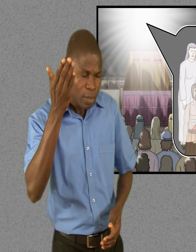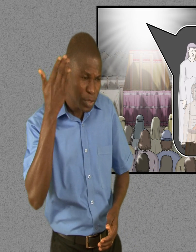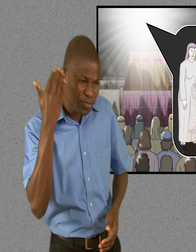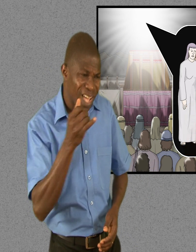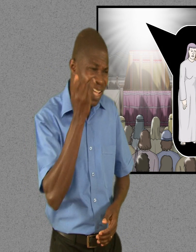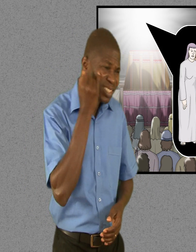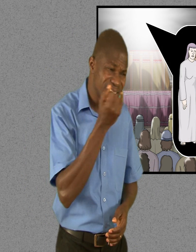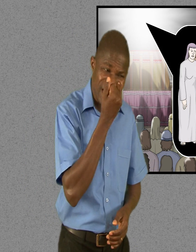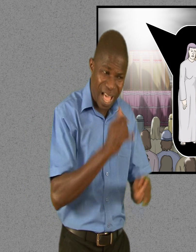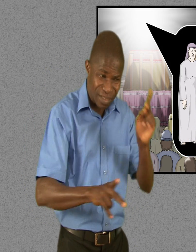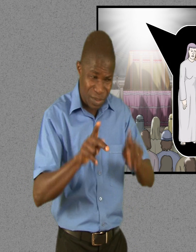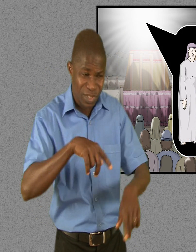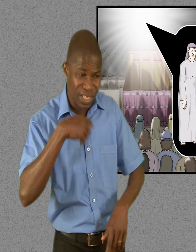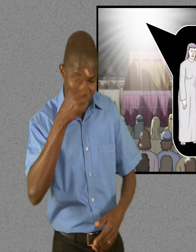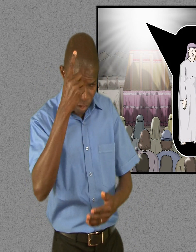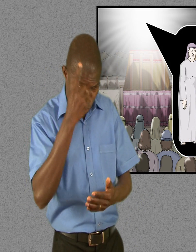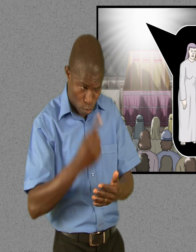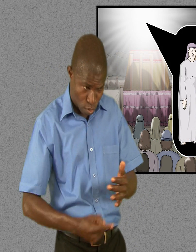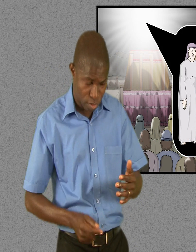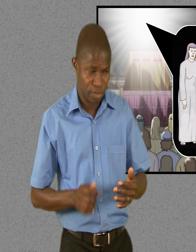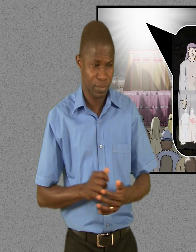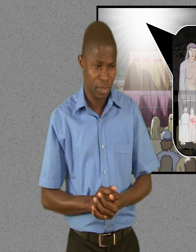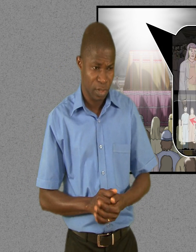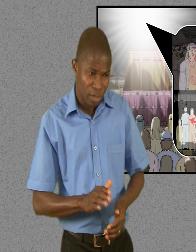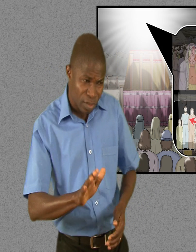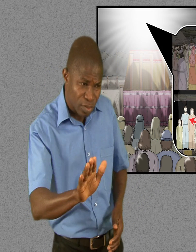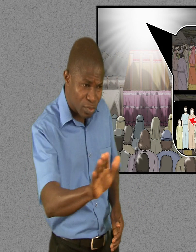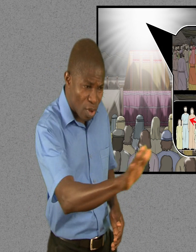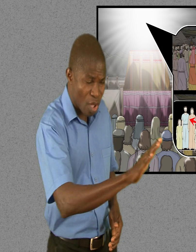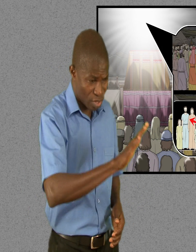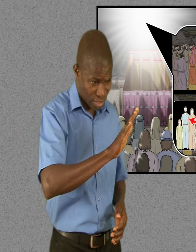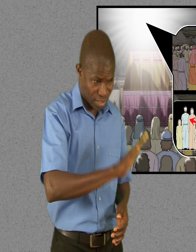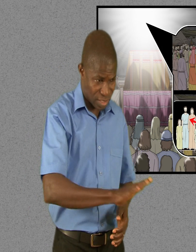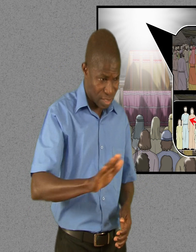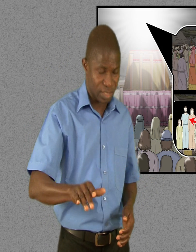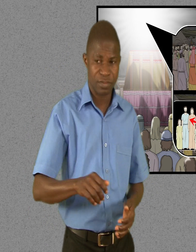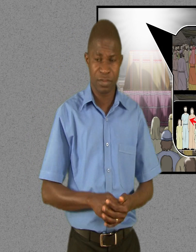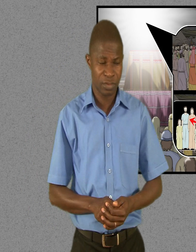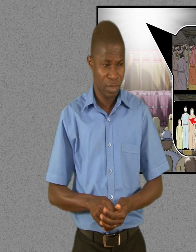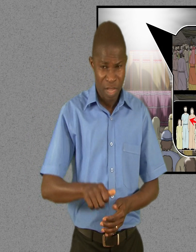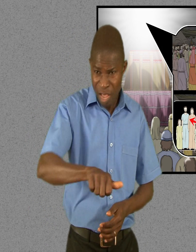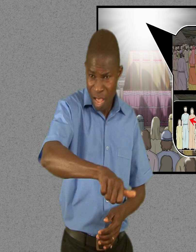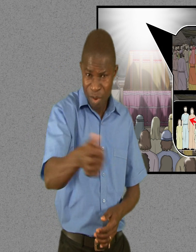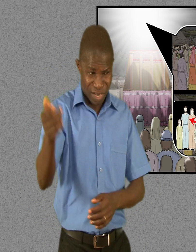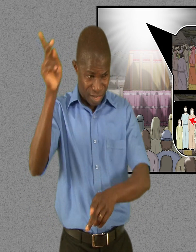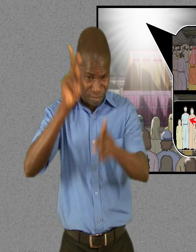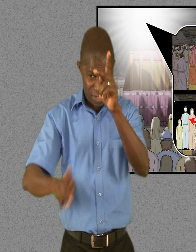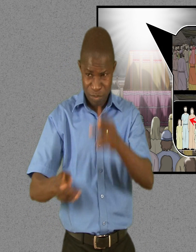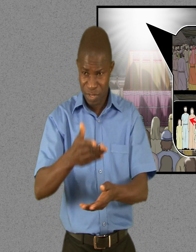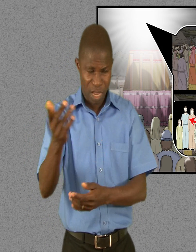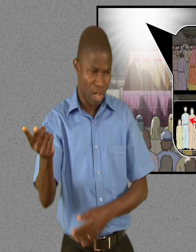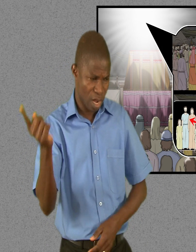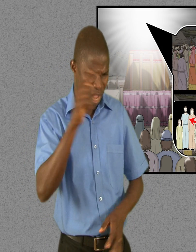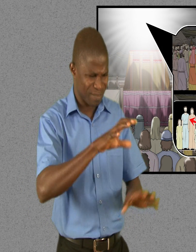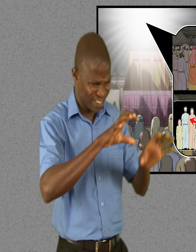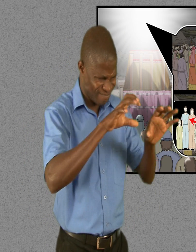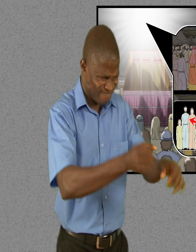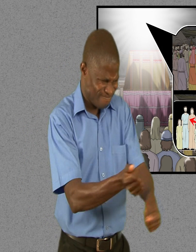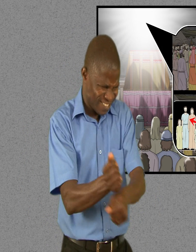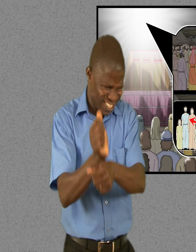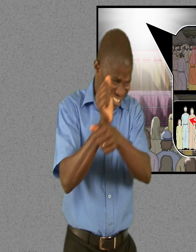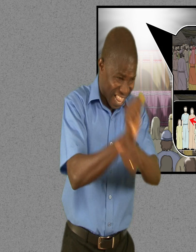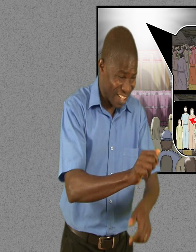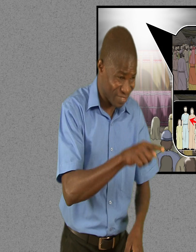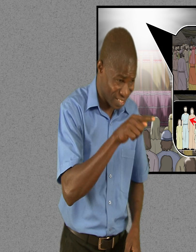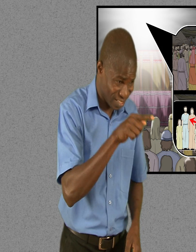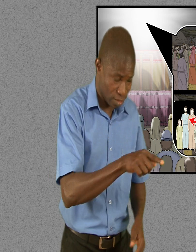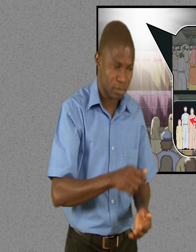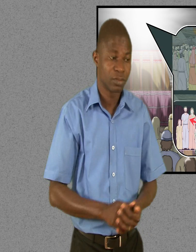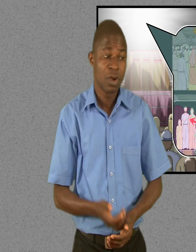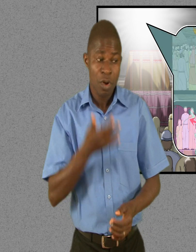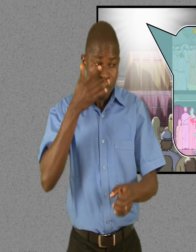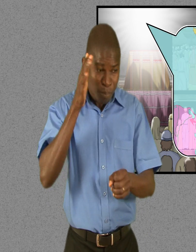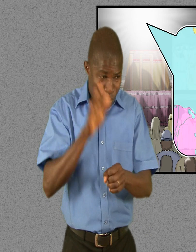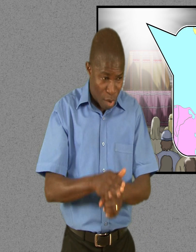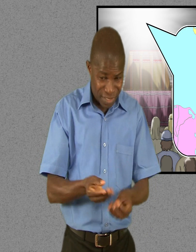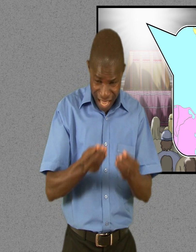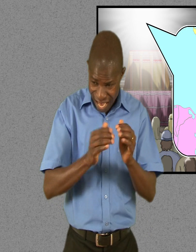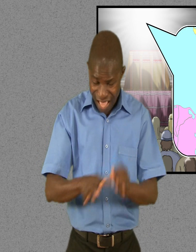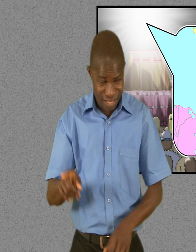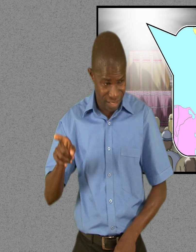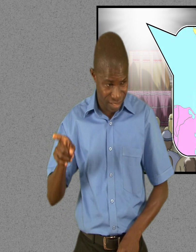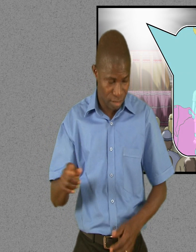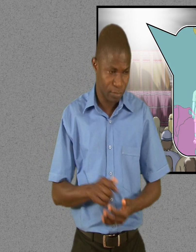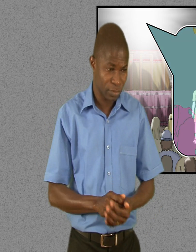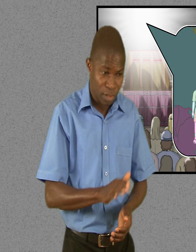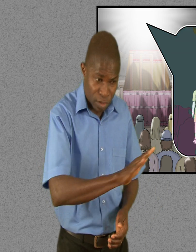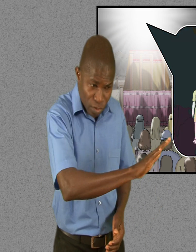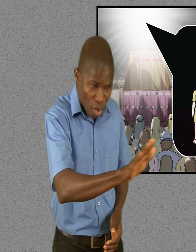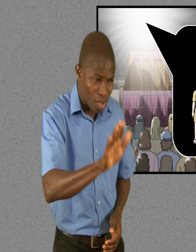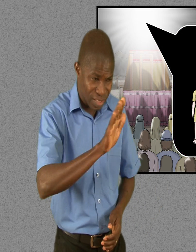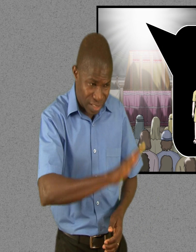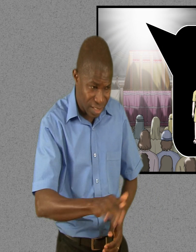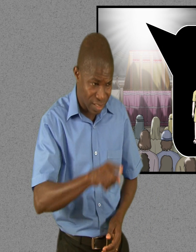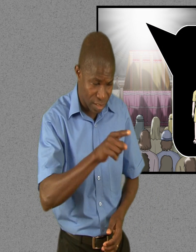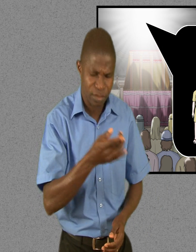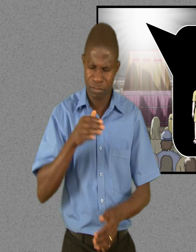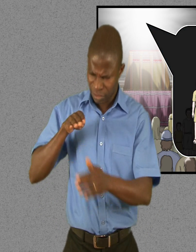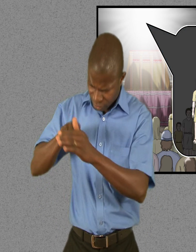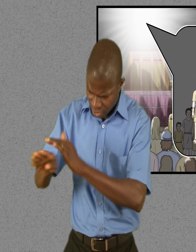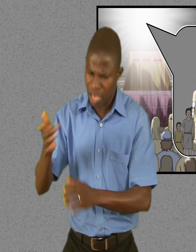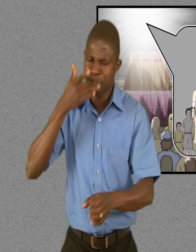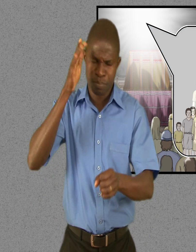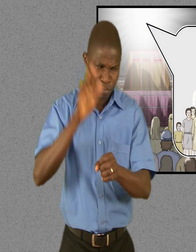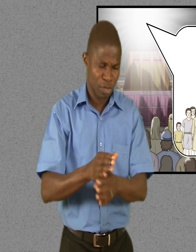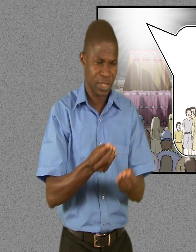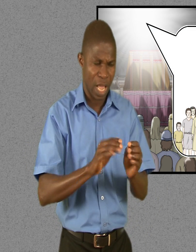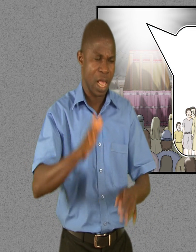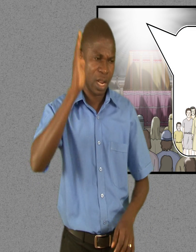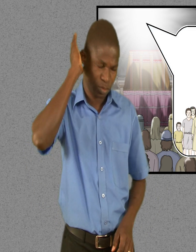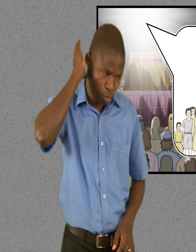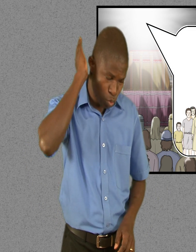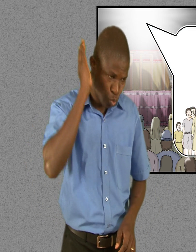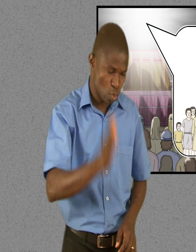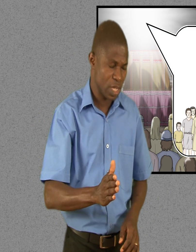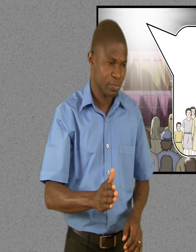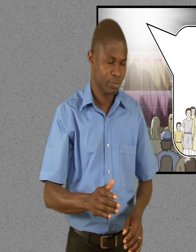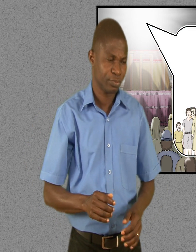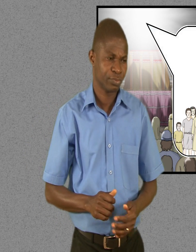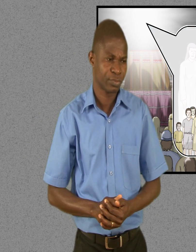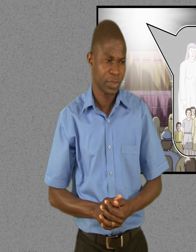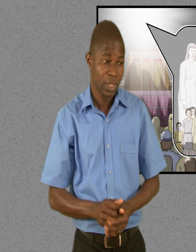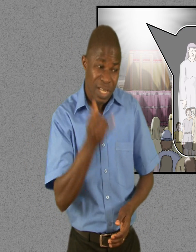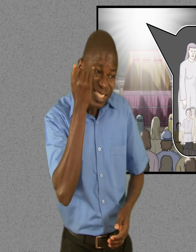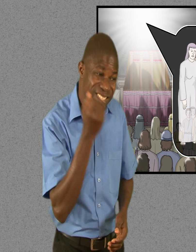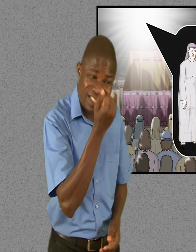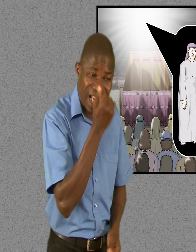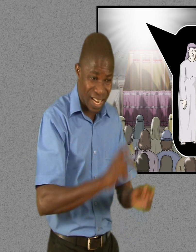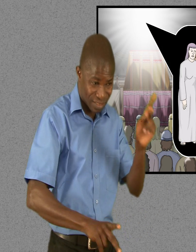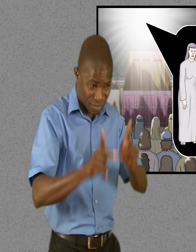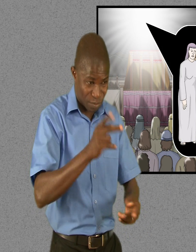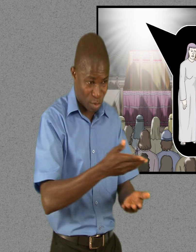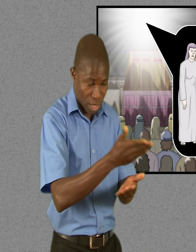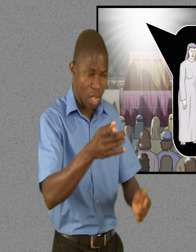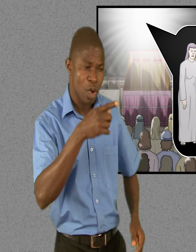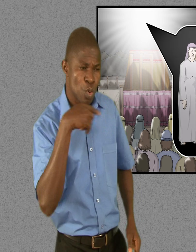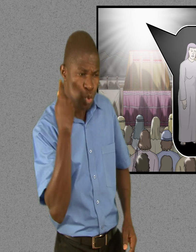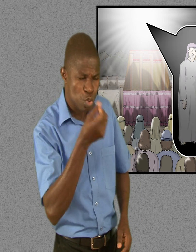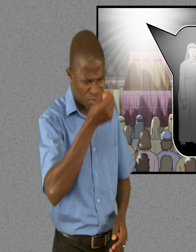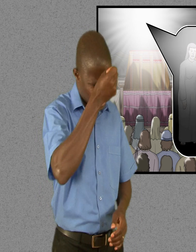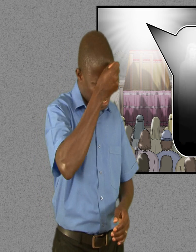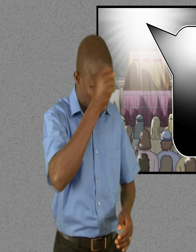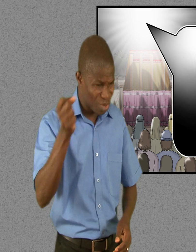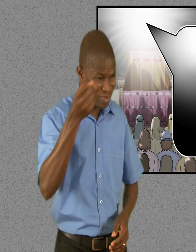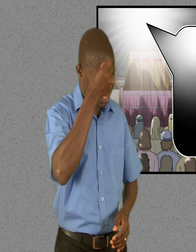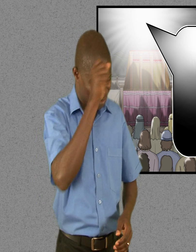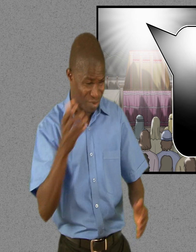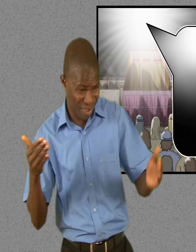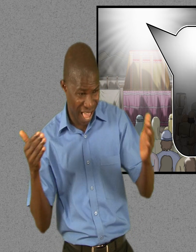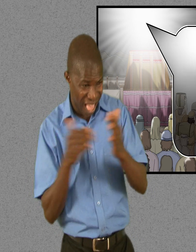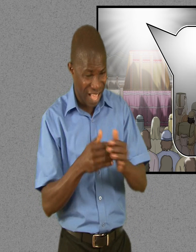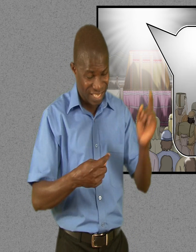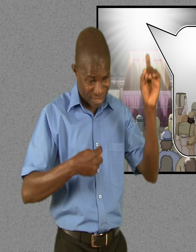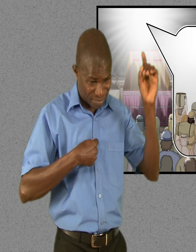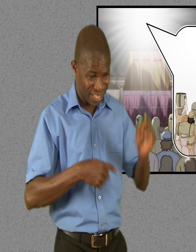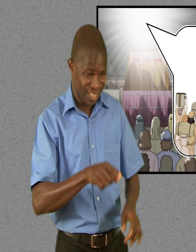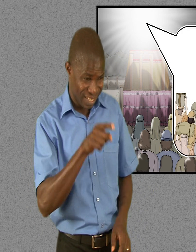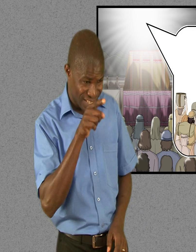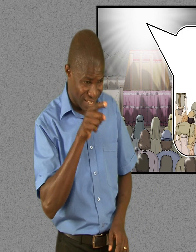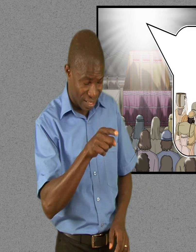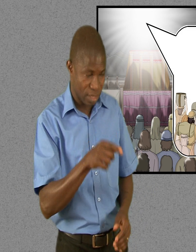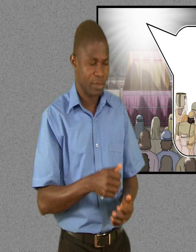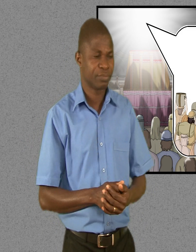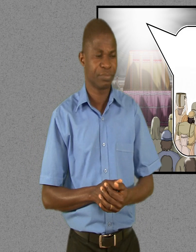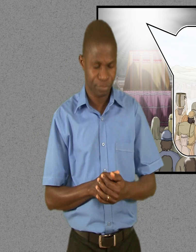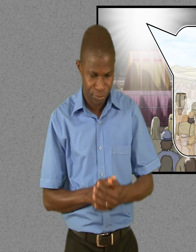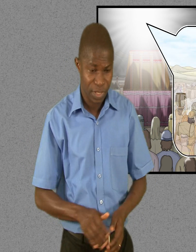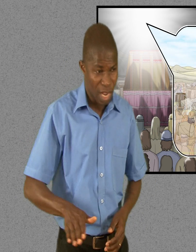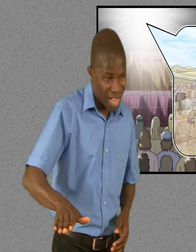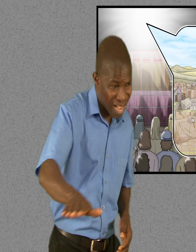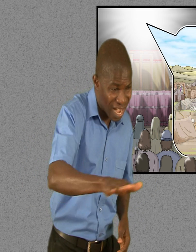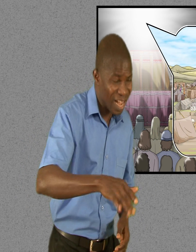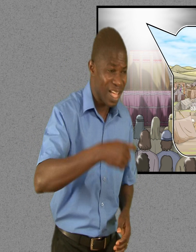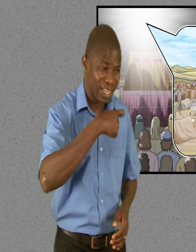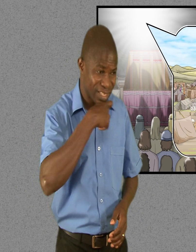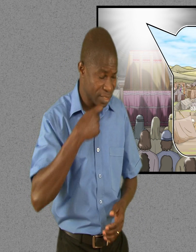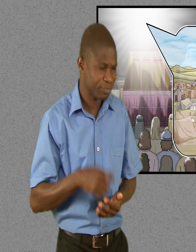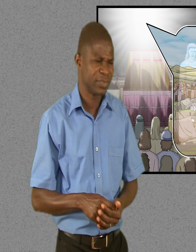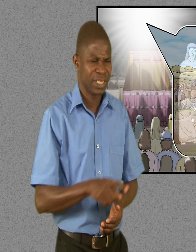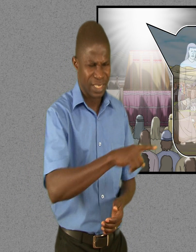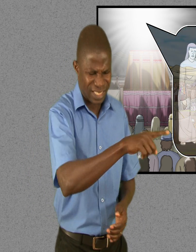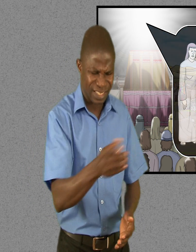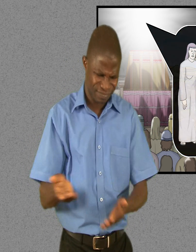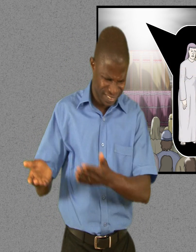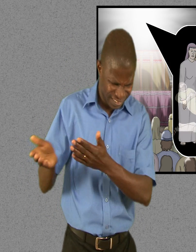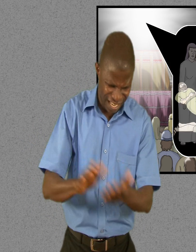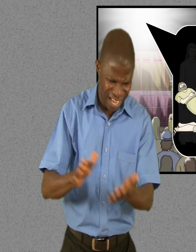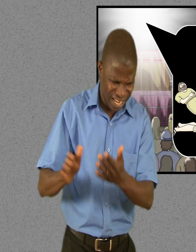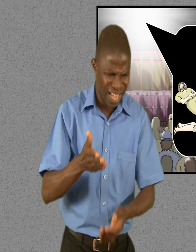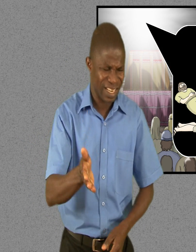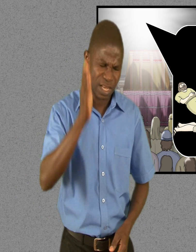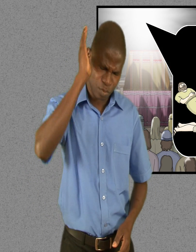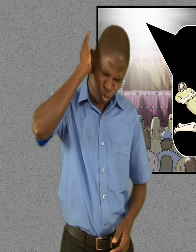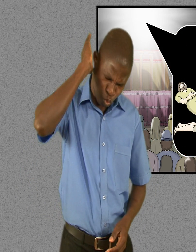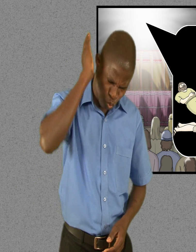But I will bring your children, whom you said would become plunder, into the land you have rejected—and they will enjoy it.